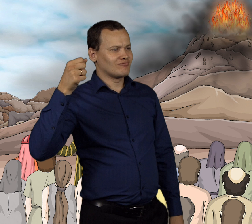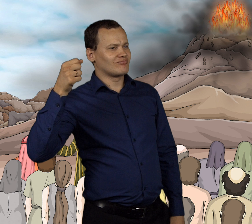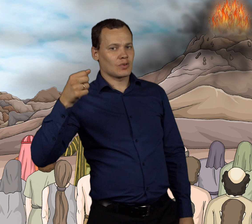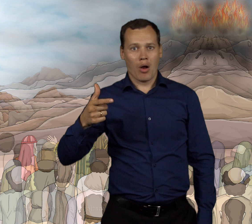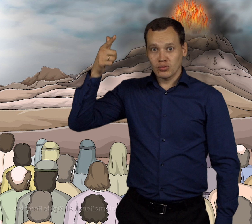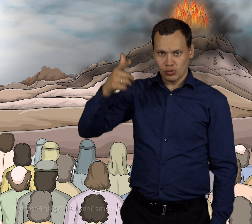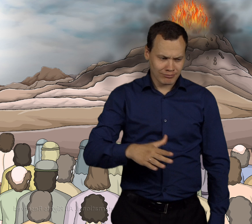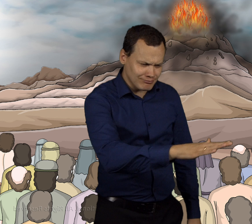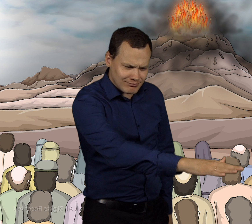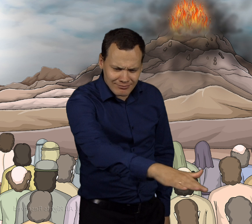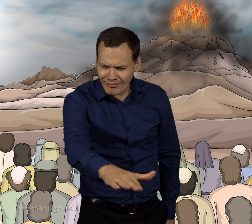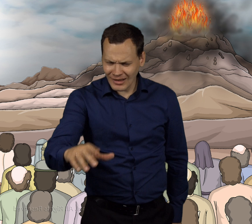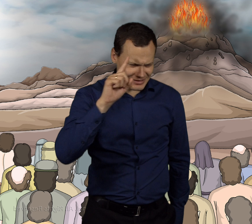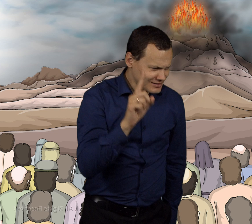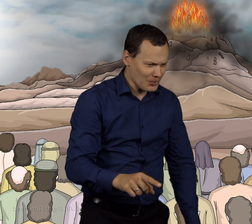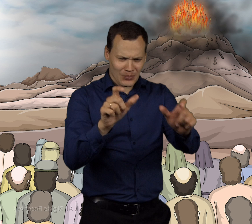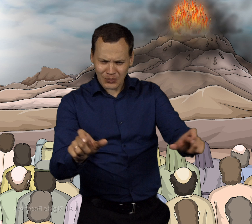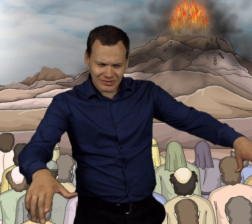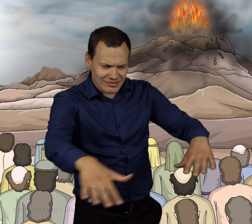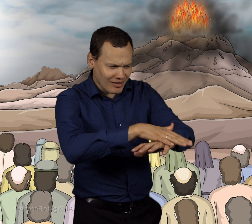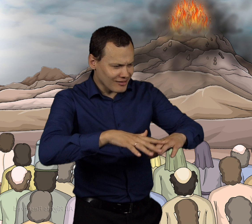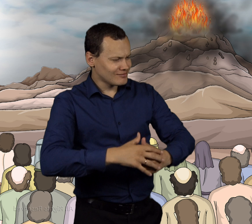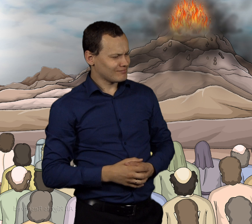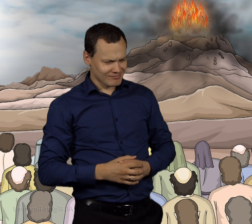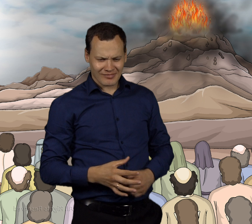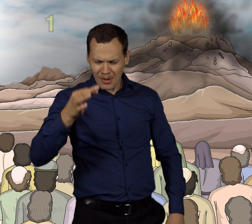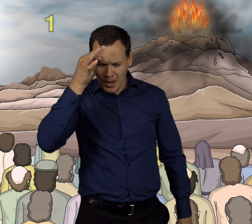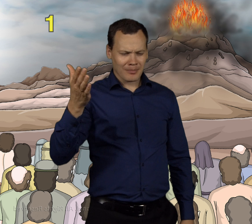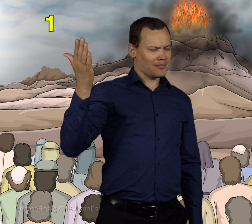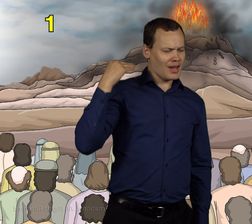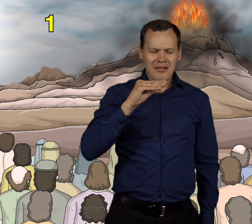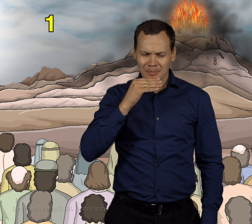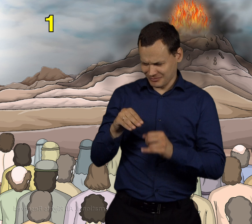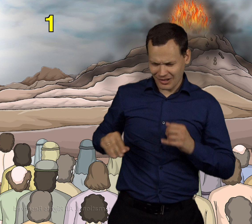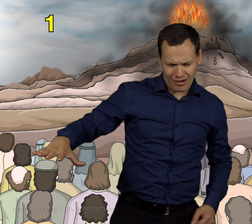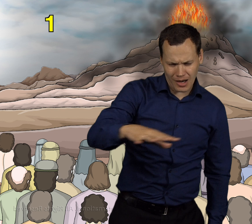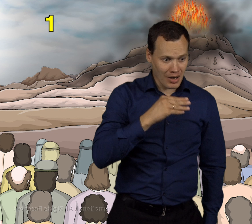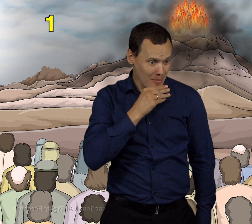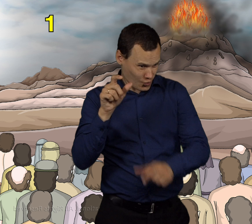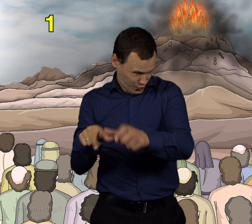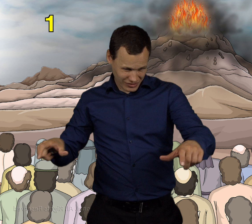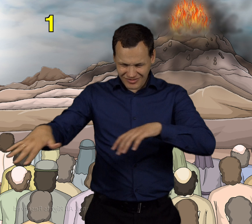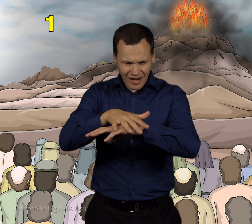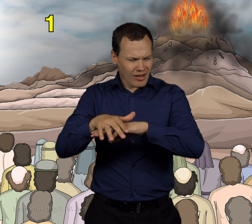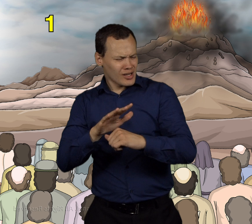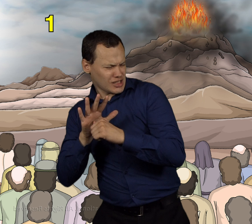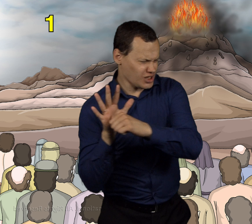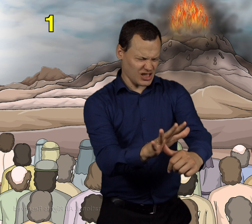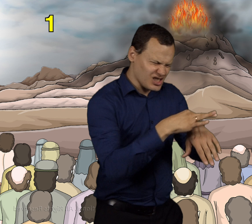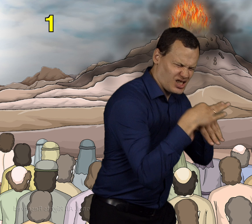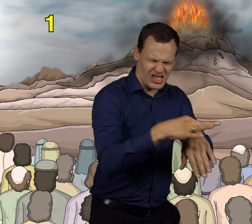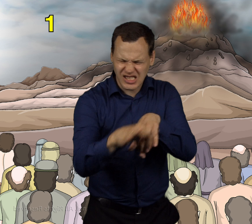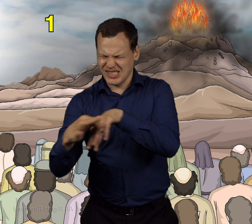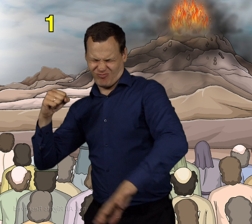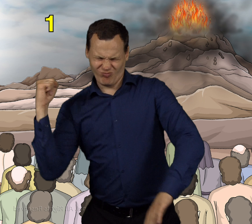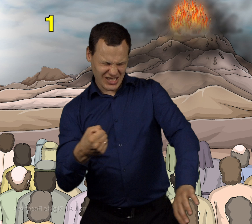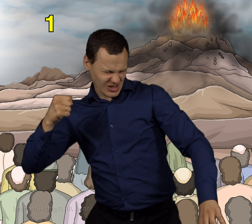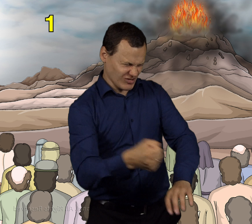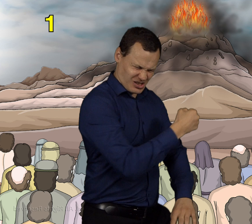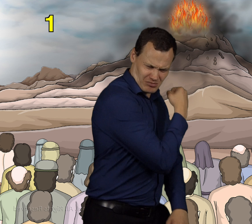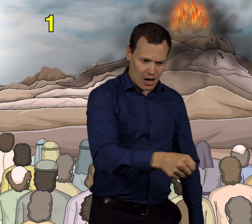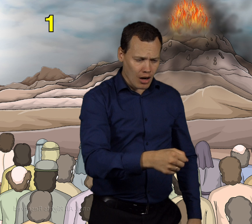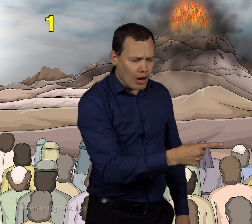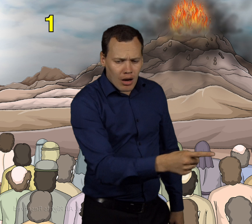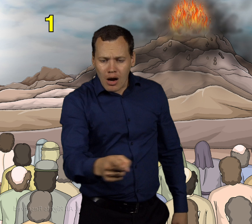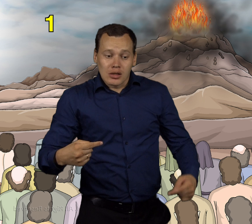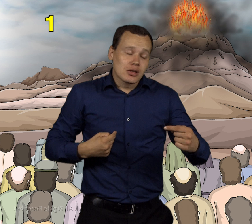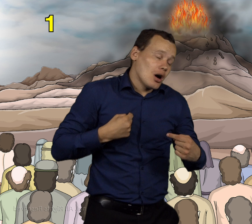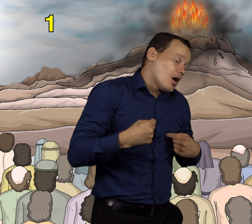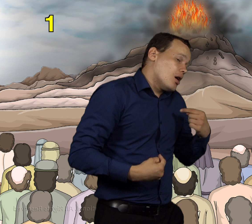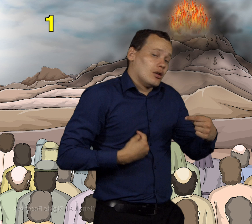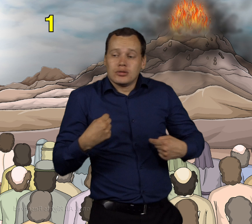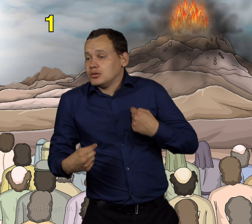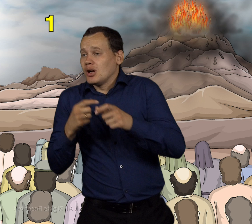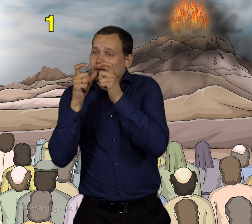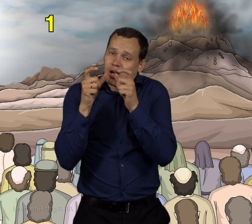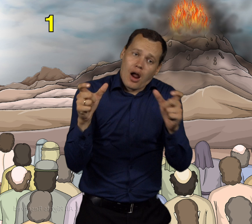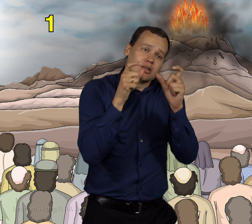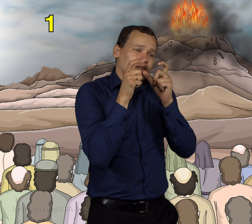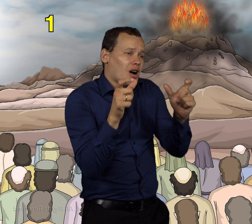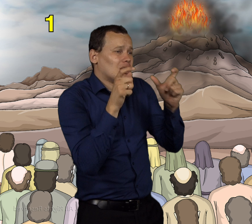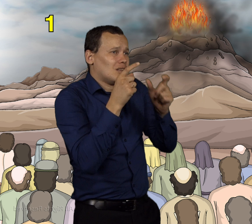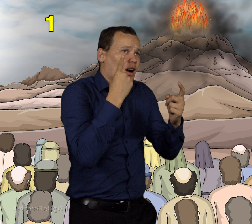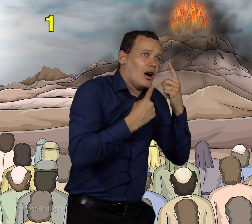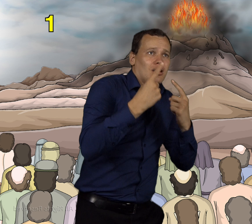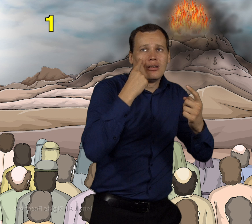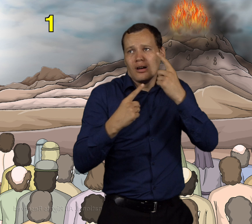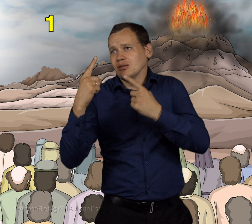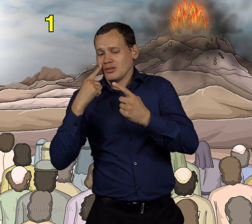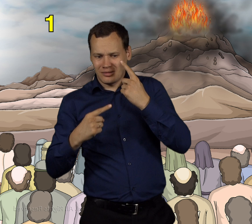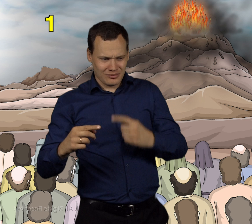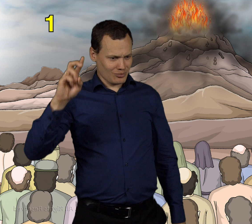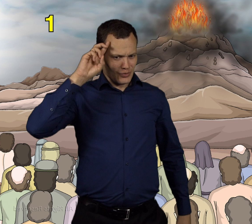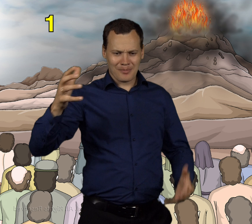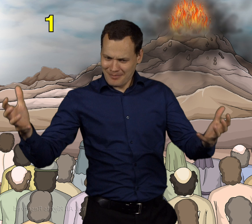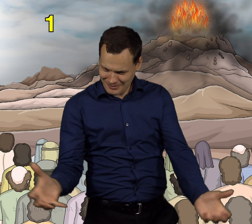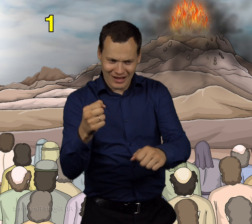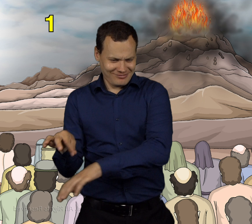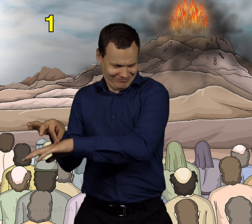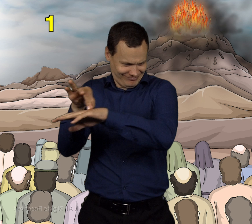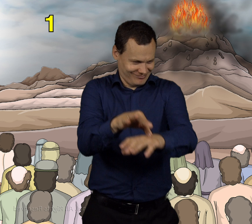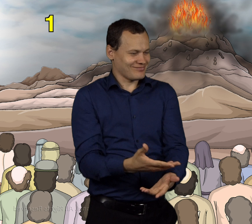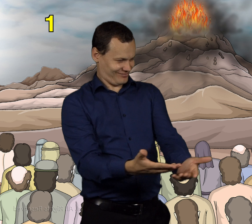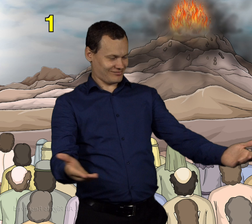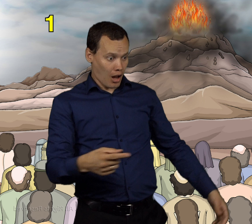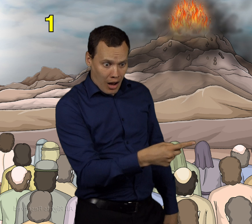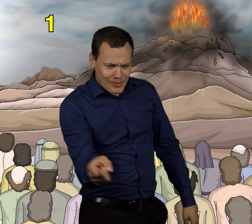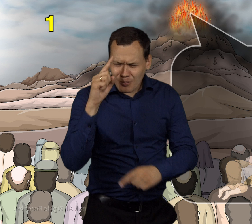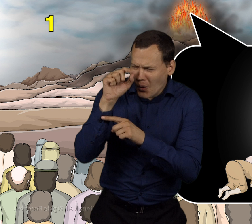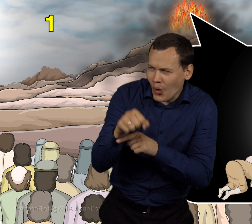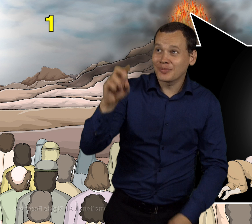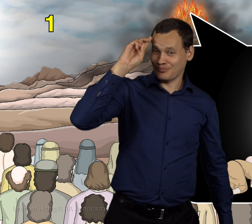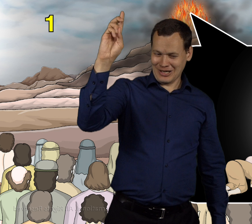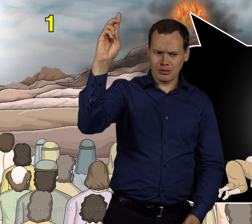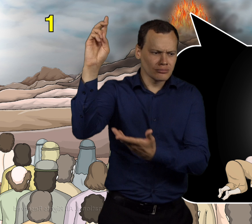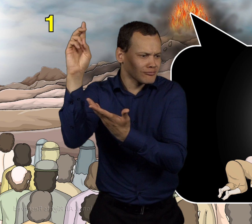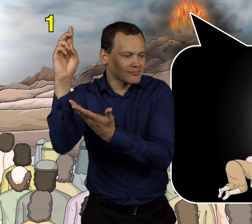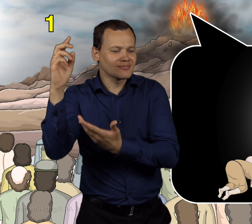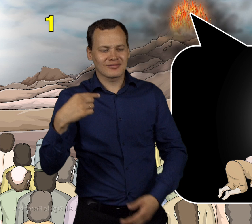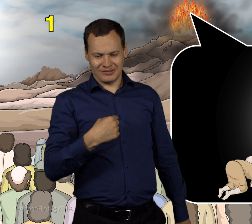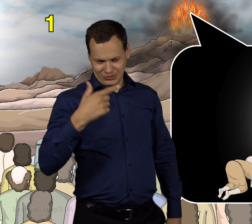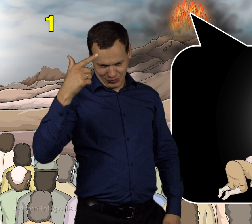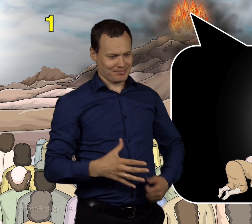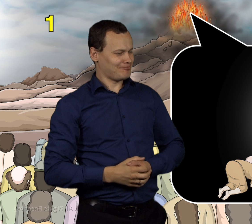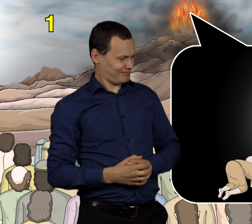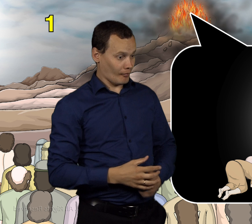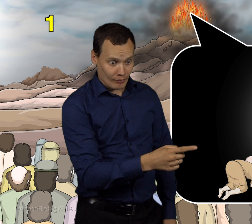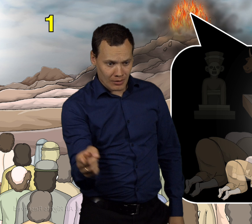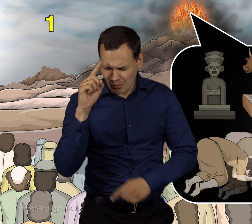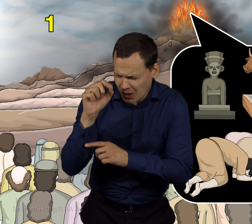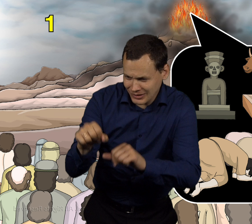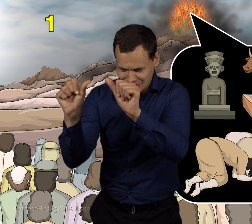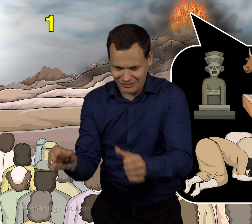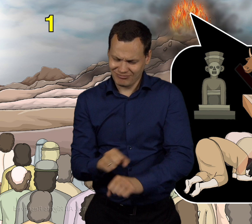And God spoke all these words: “I am the LORD your God, who brought you out of the land of Egypt, out of the house of slavery.